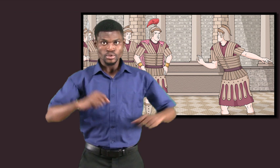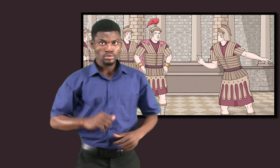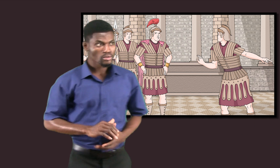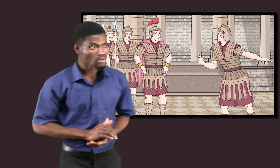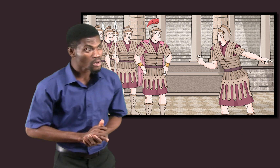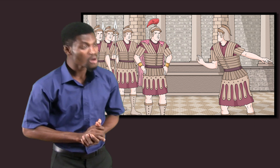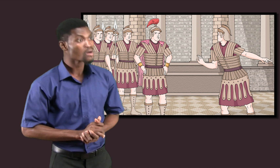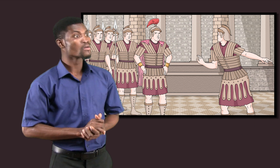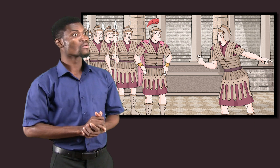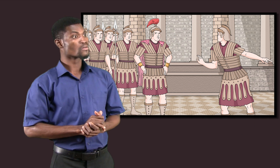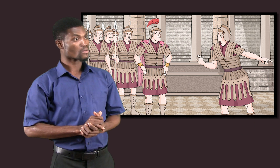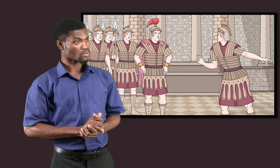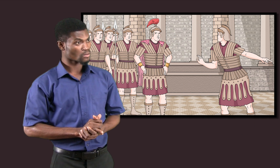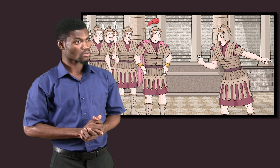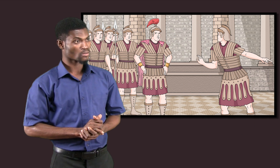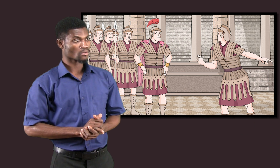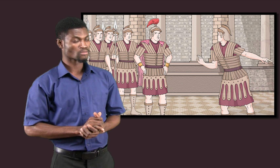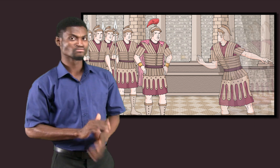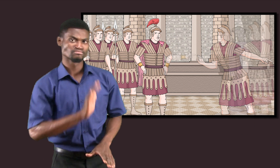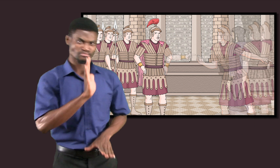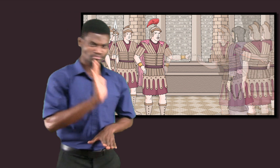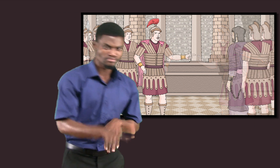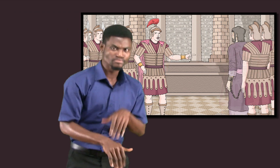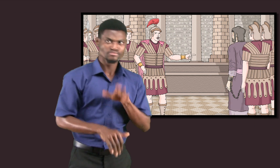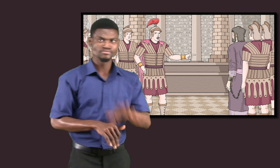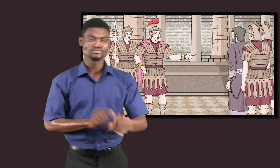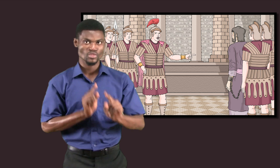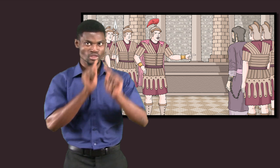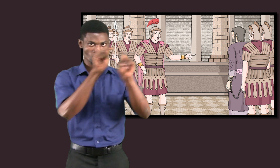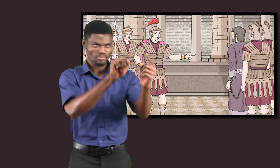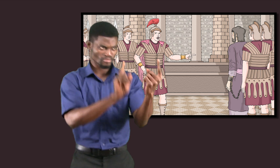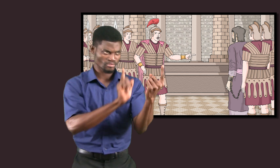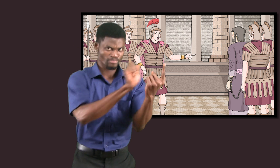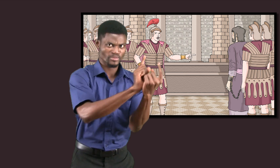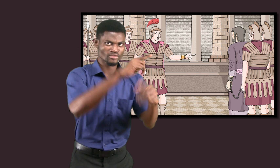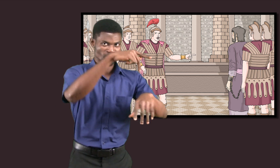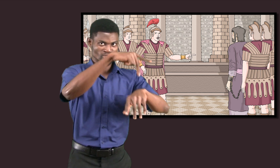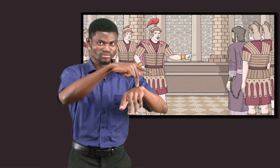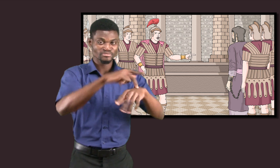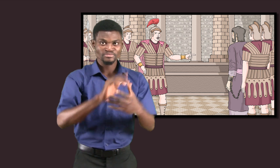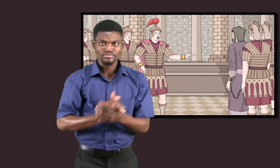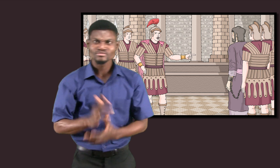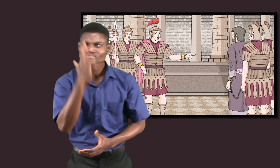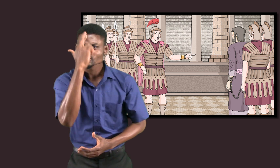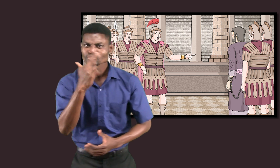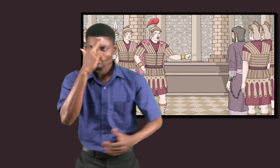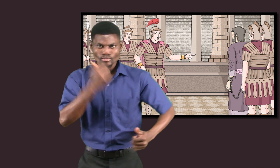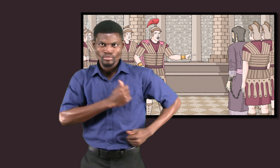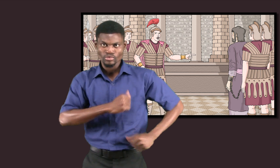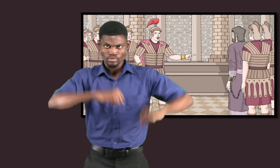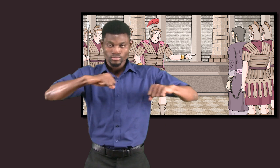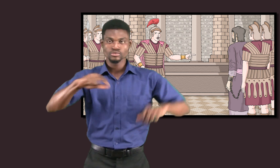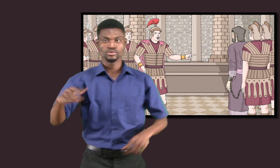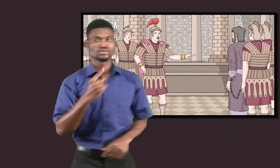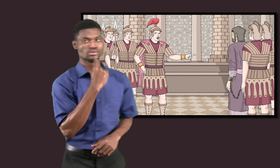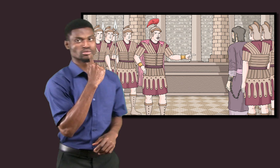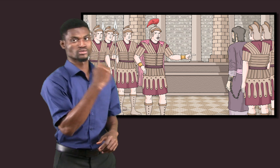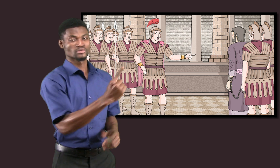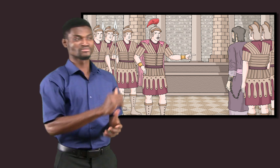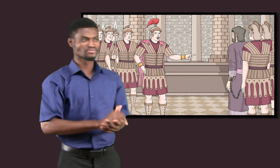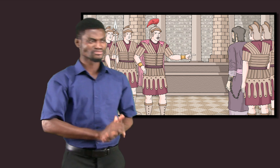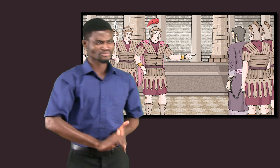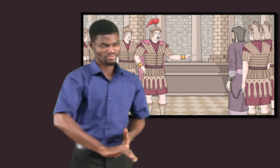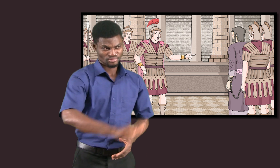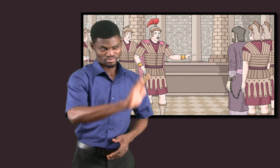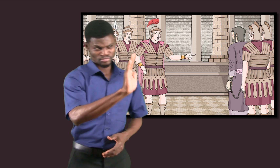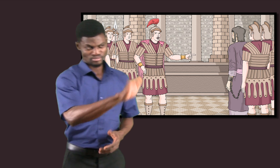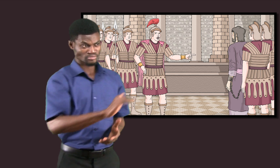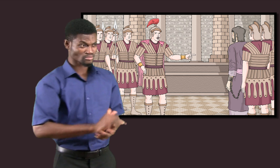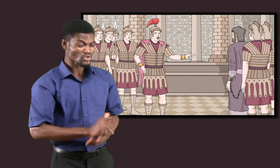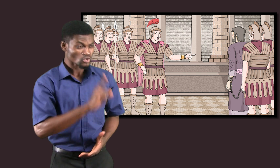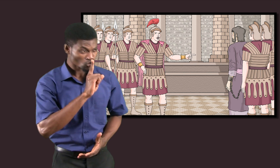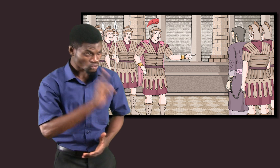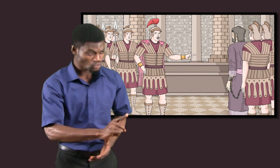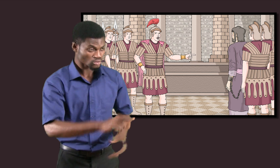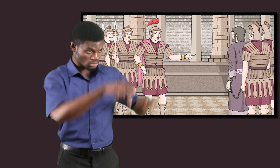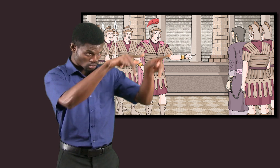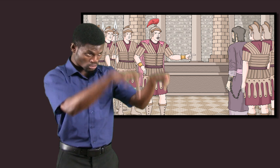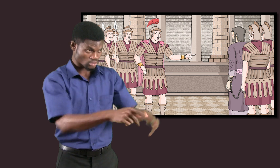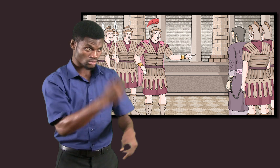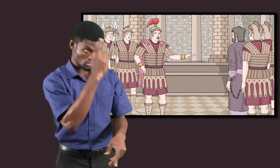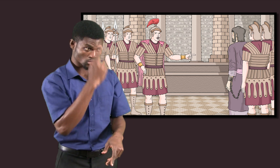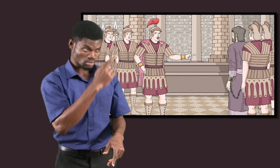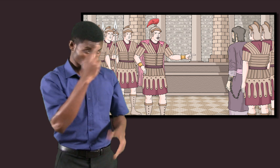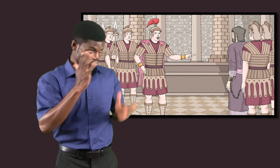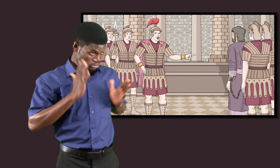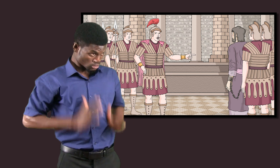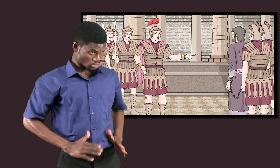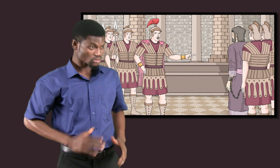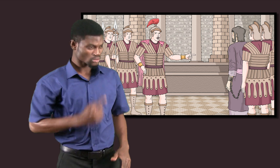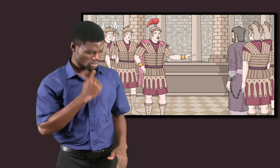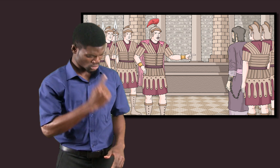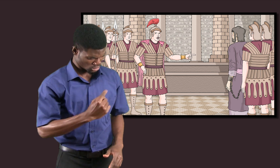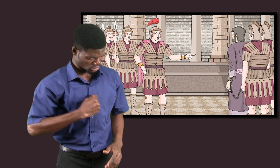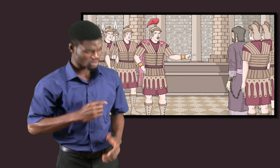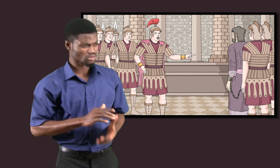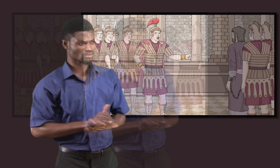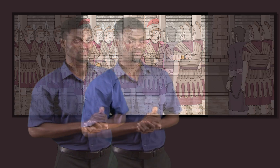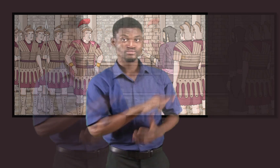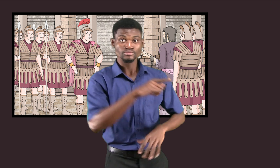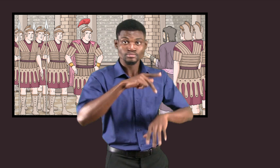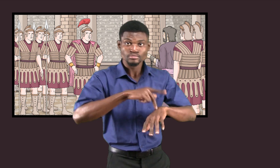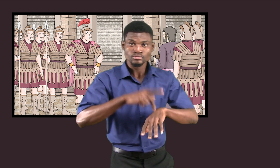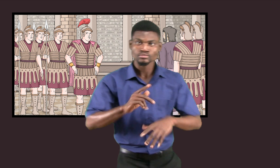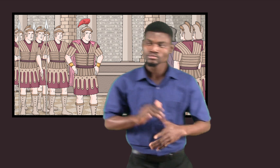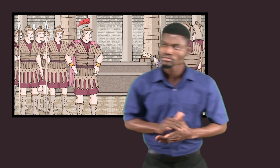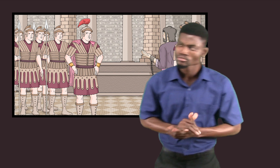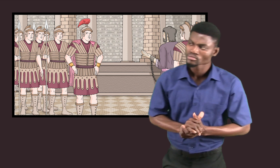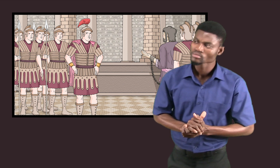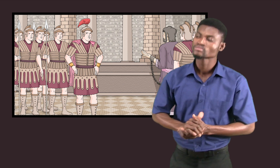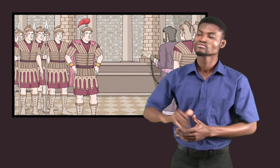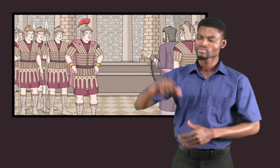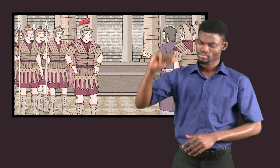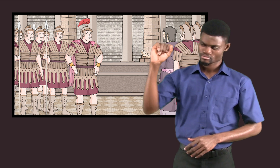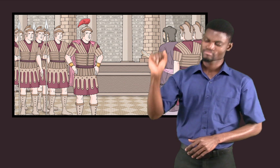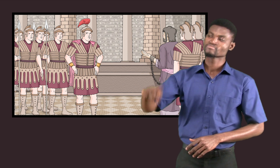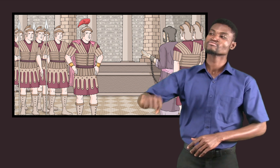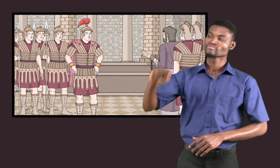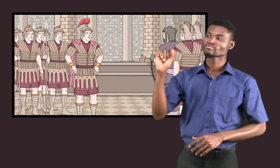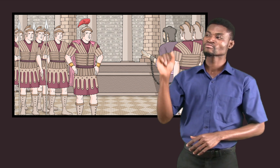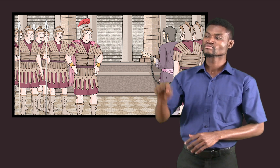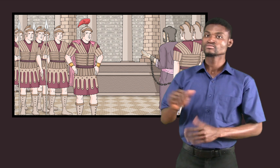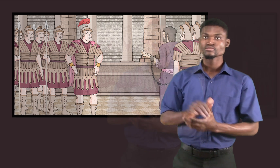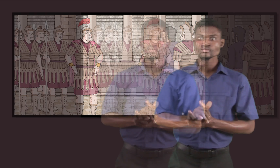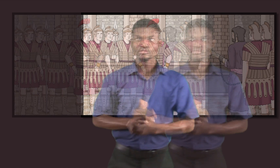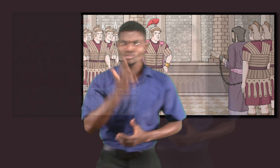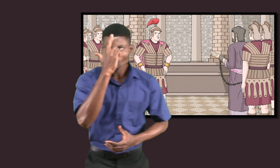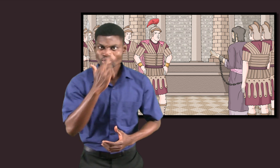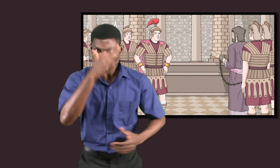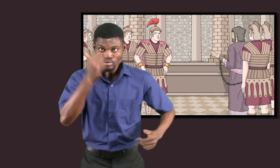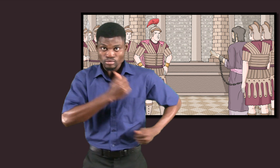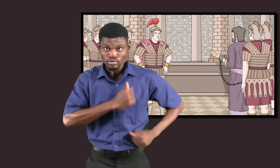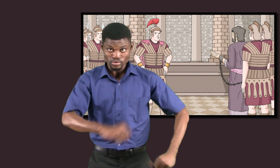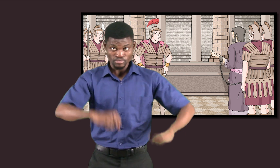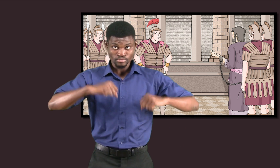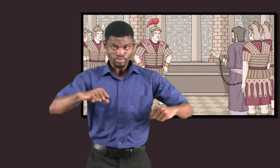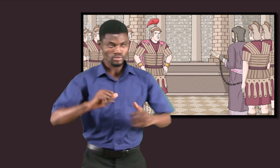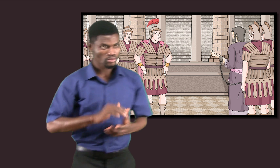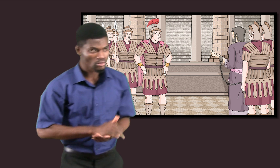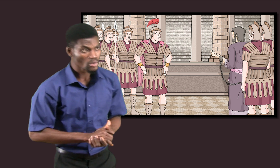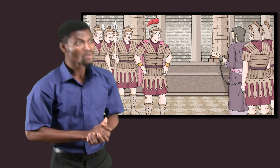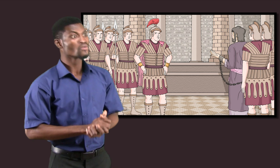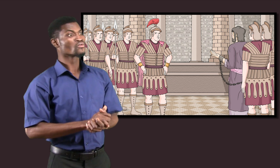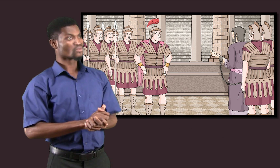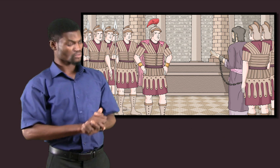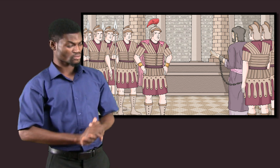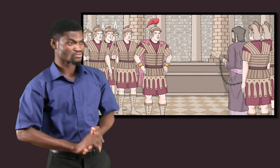The commander went to Paul and asked, “Tell me, are you a Roman citizen?” “Yes,” he answered.